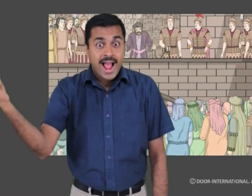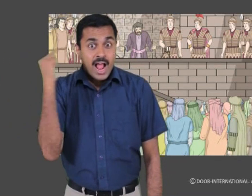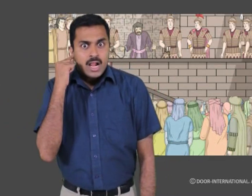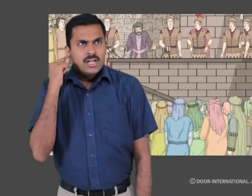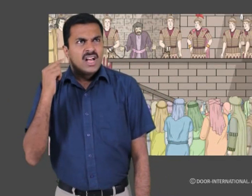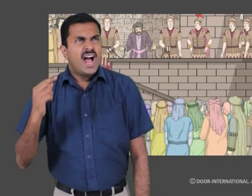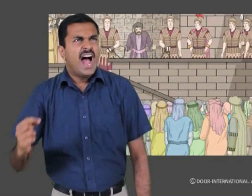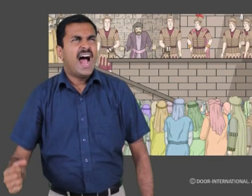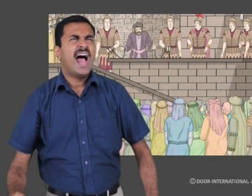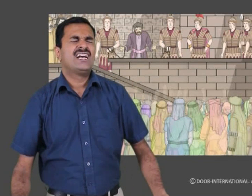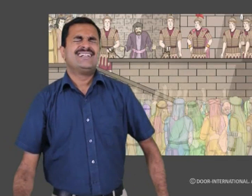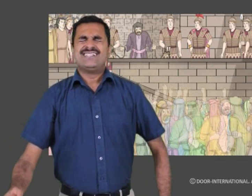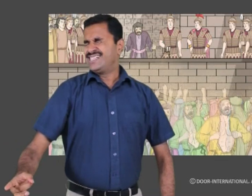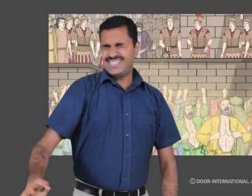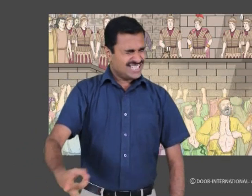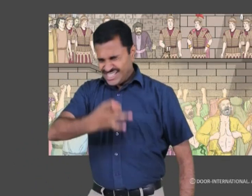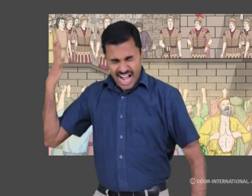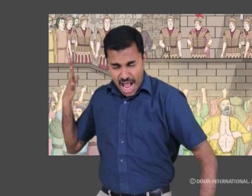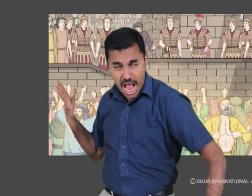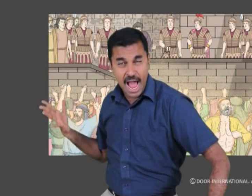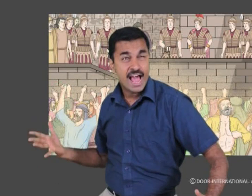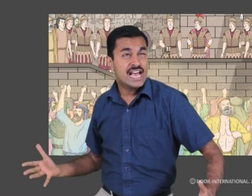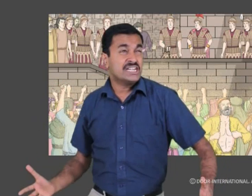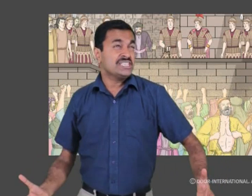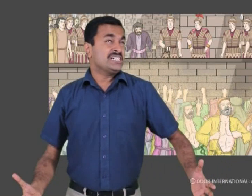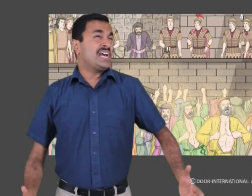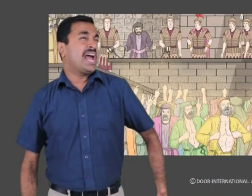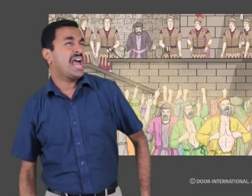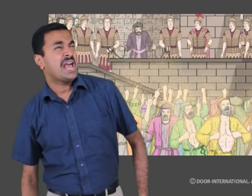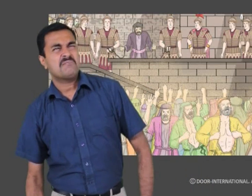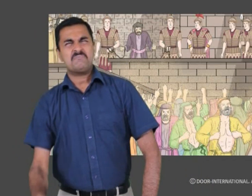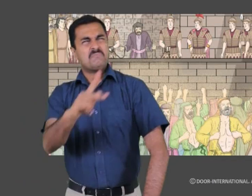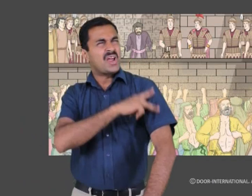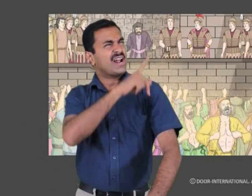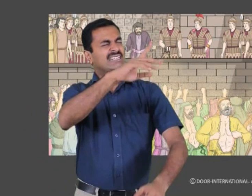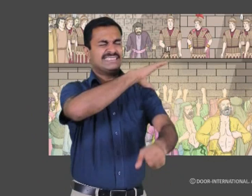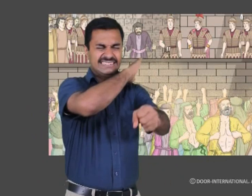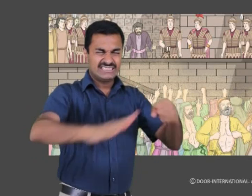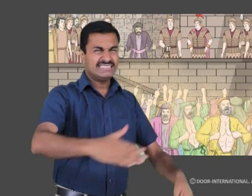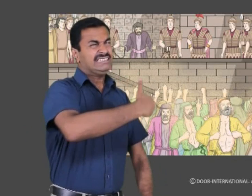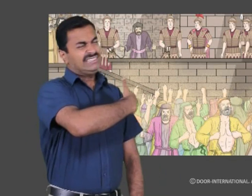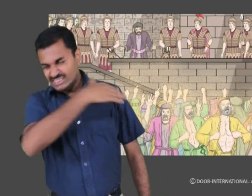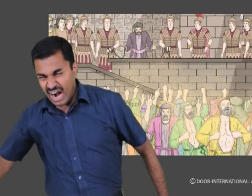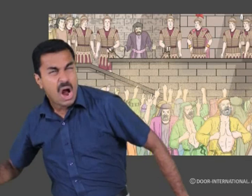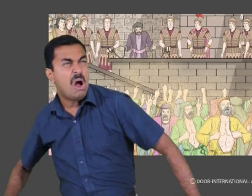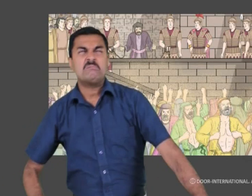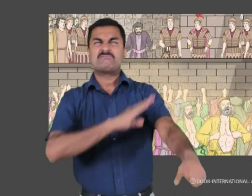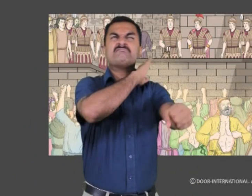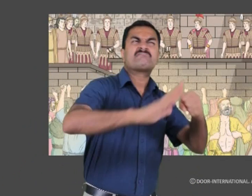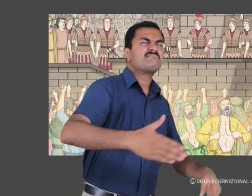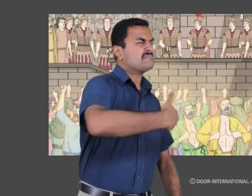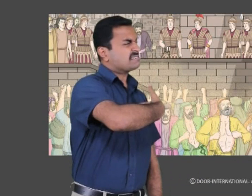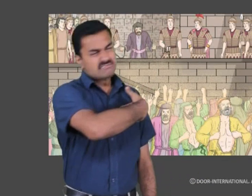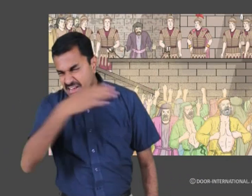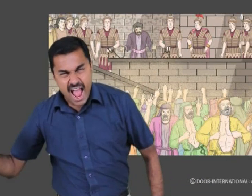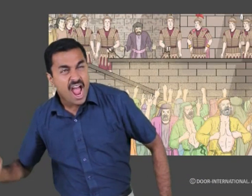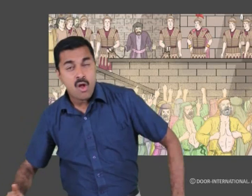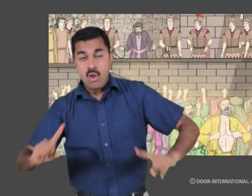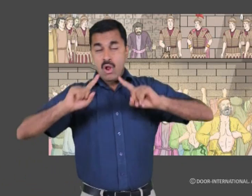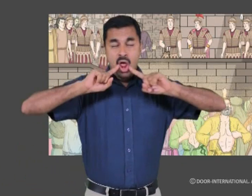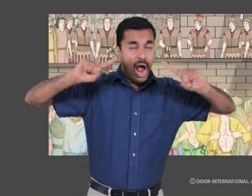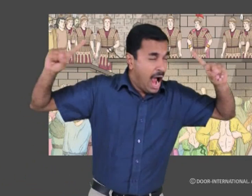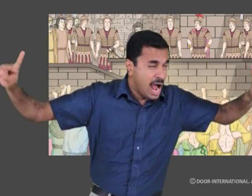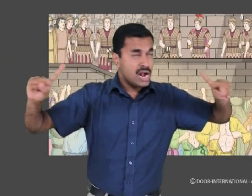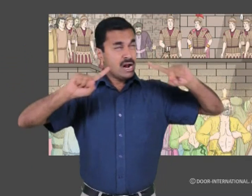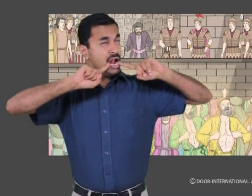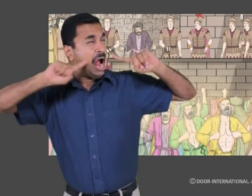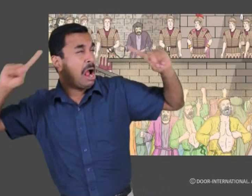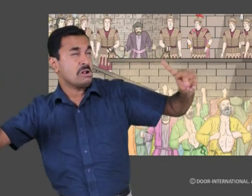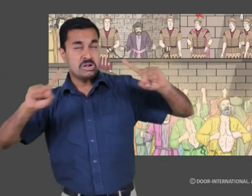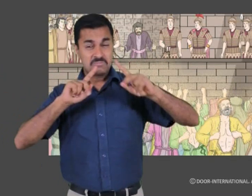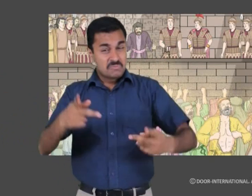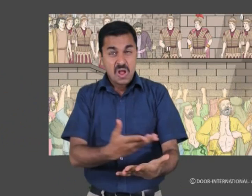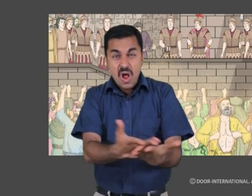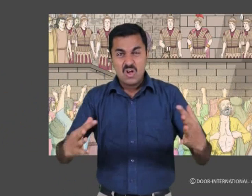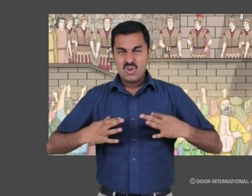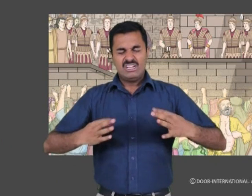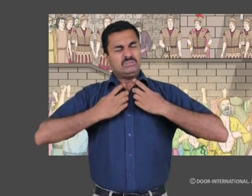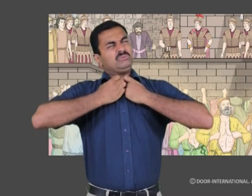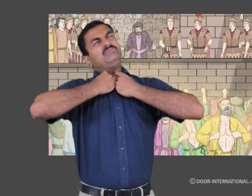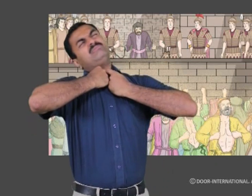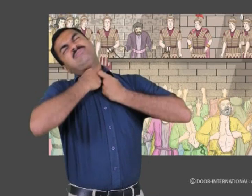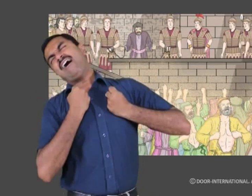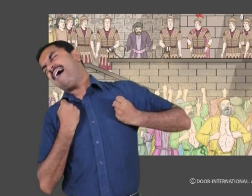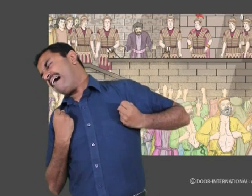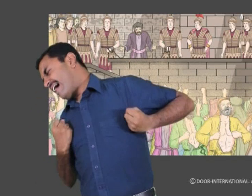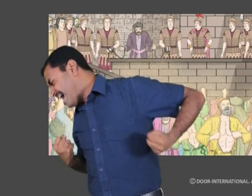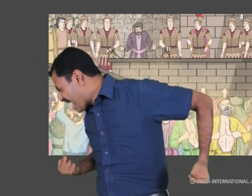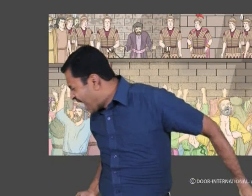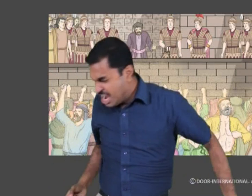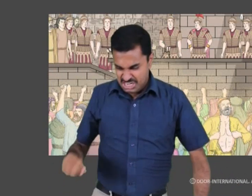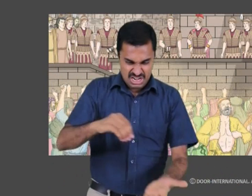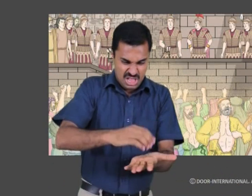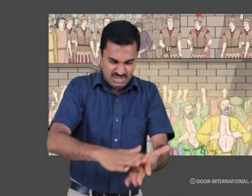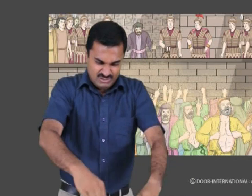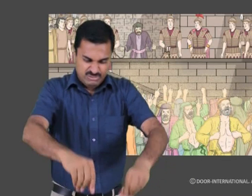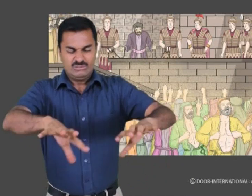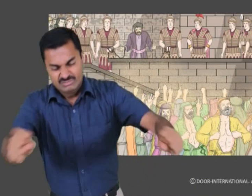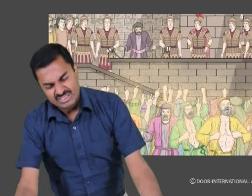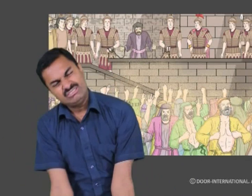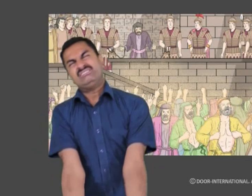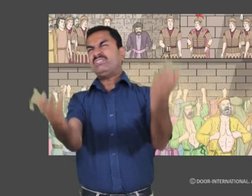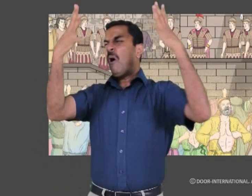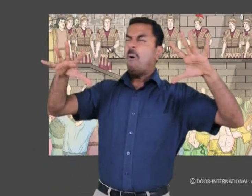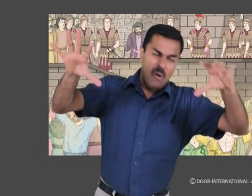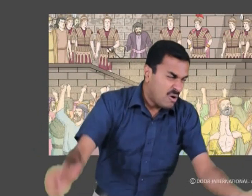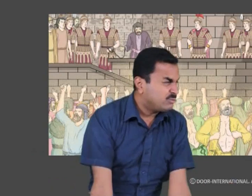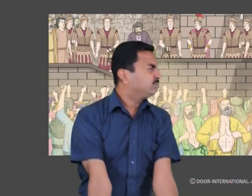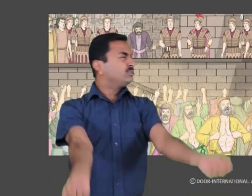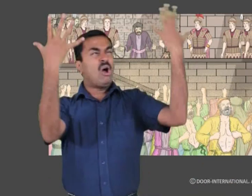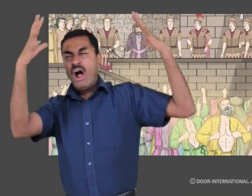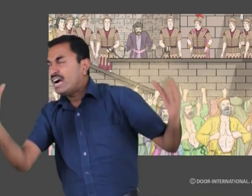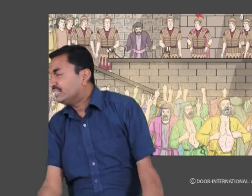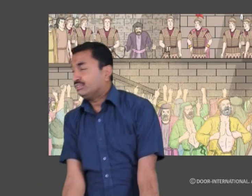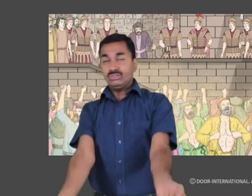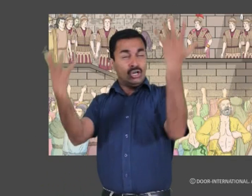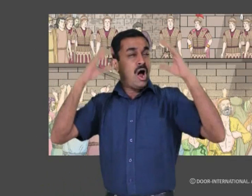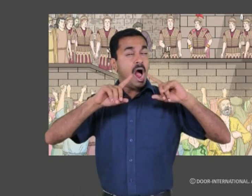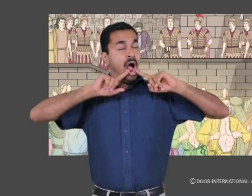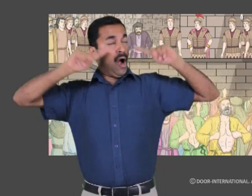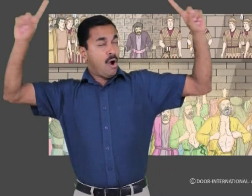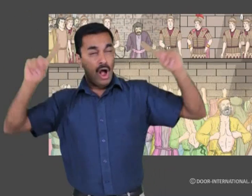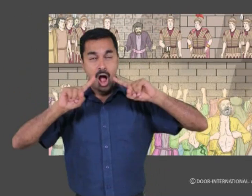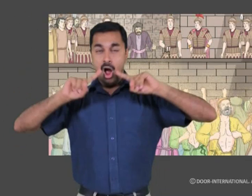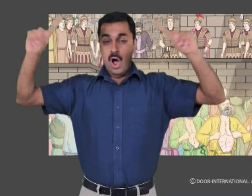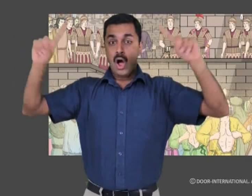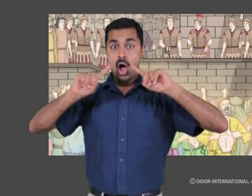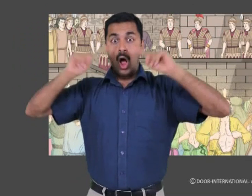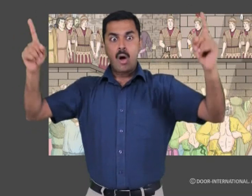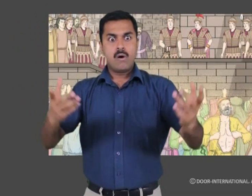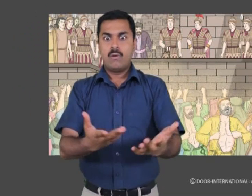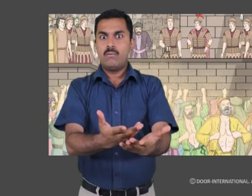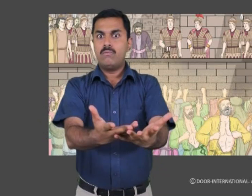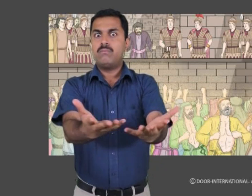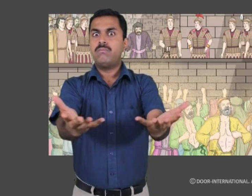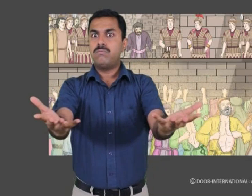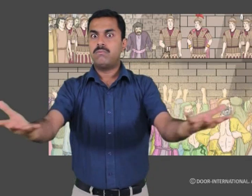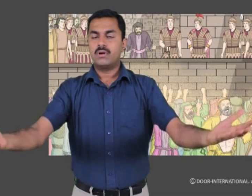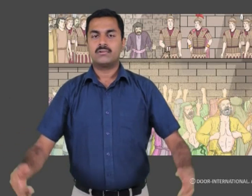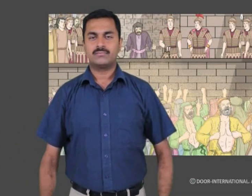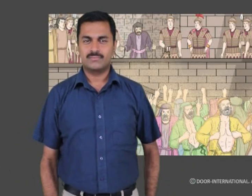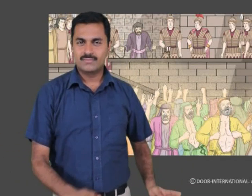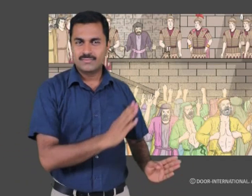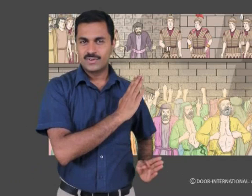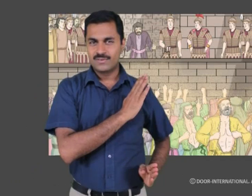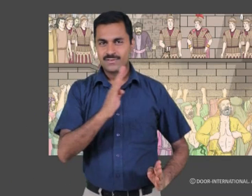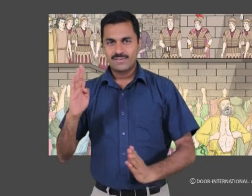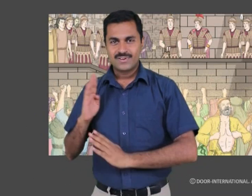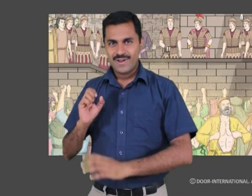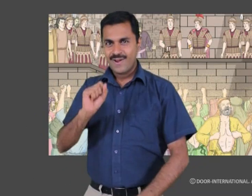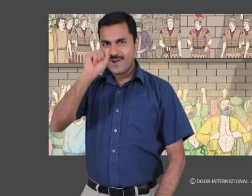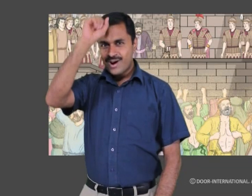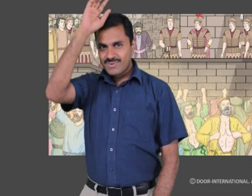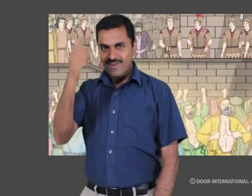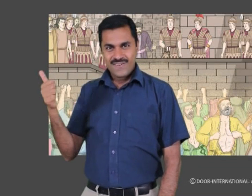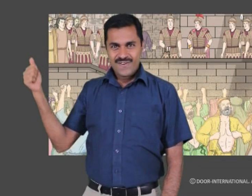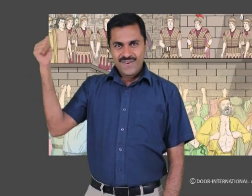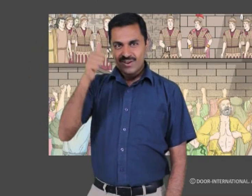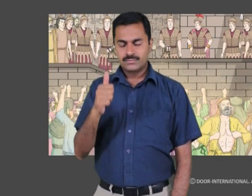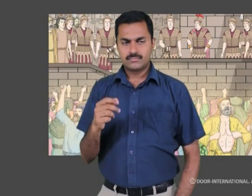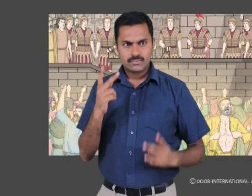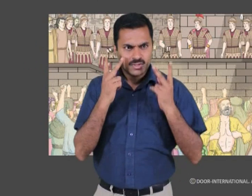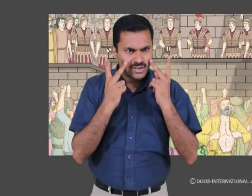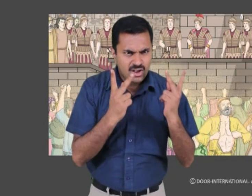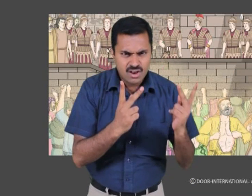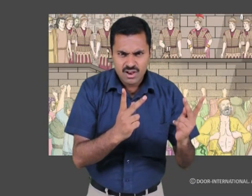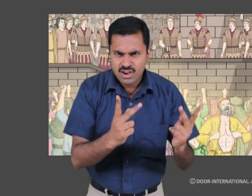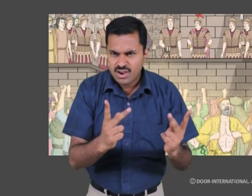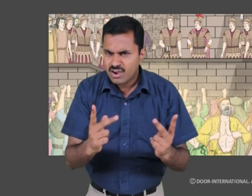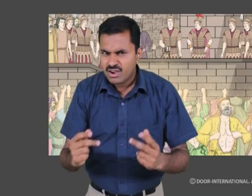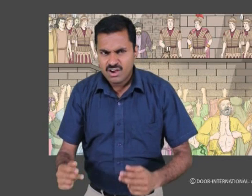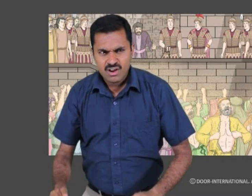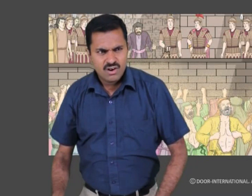Then they lifted up their voices and shouted, “Rid the earth of him!